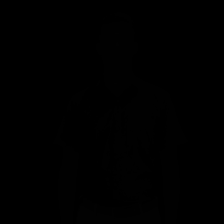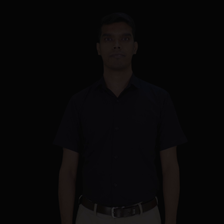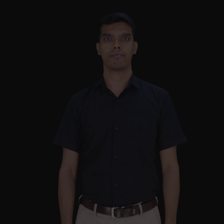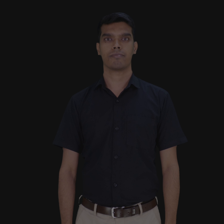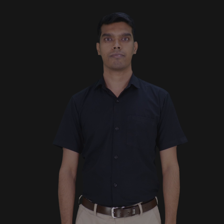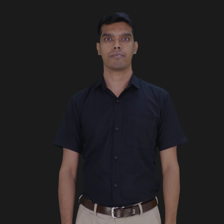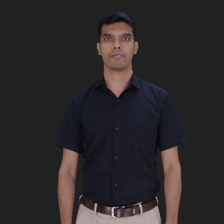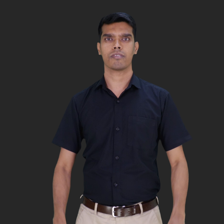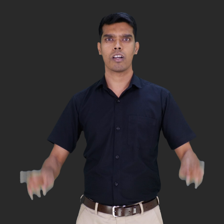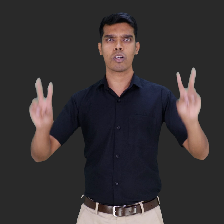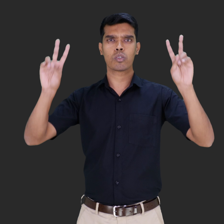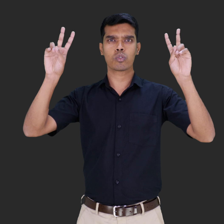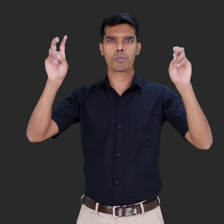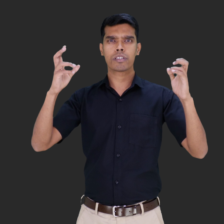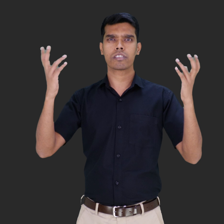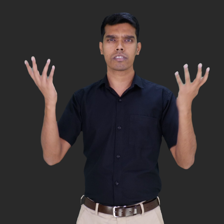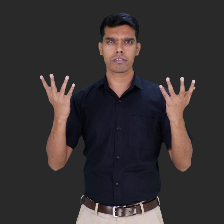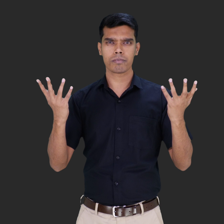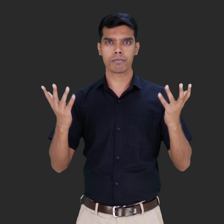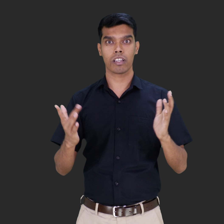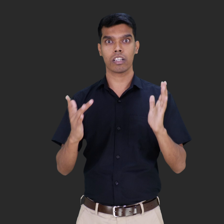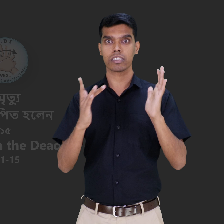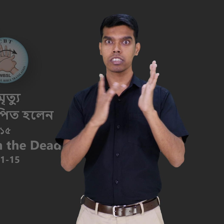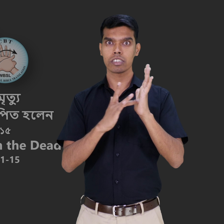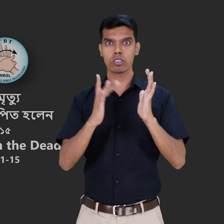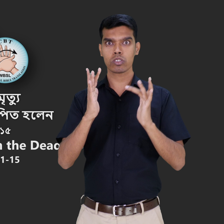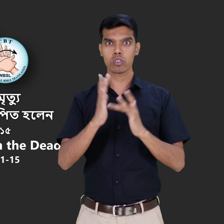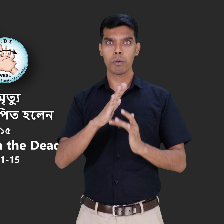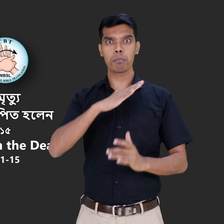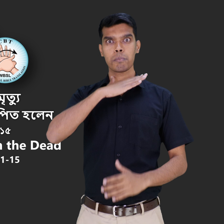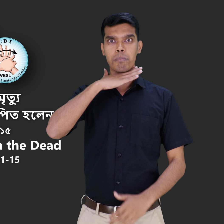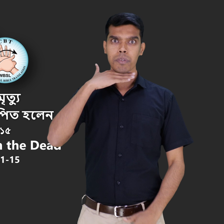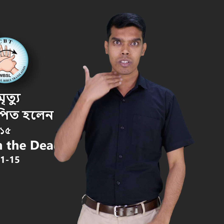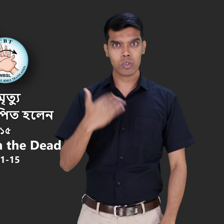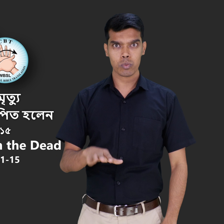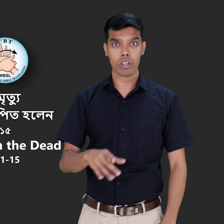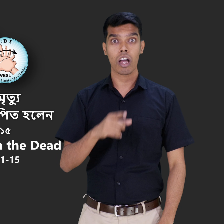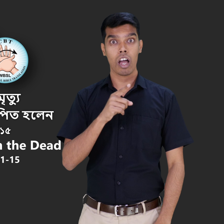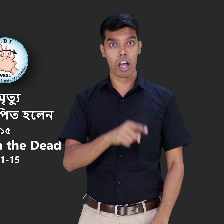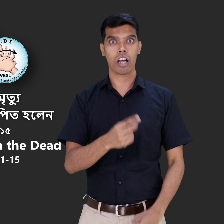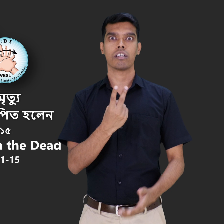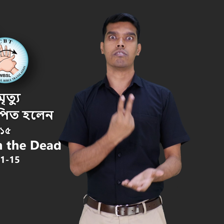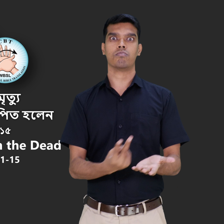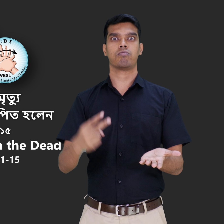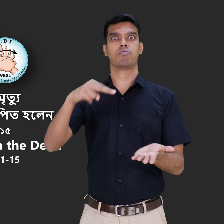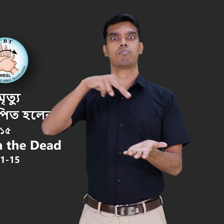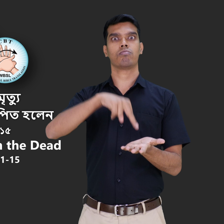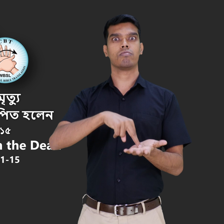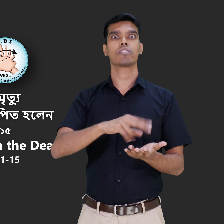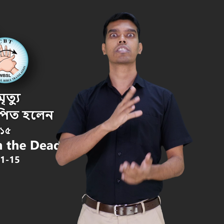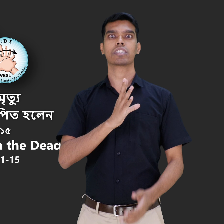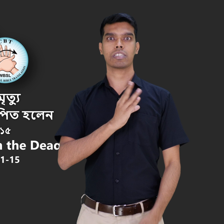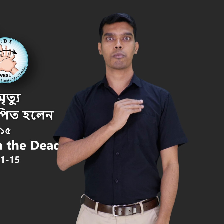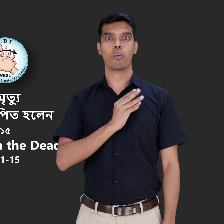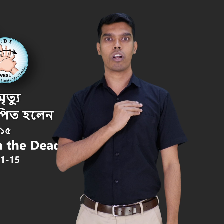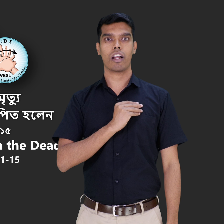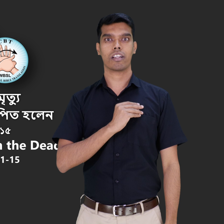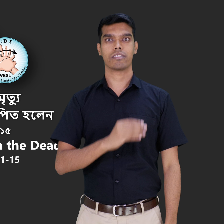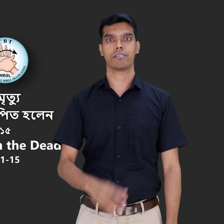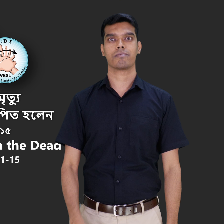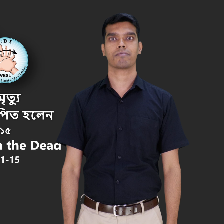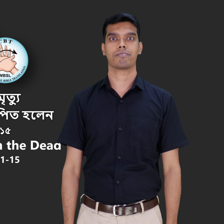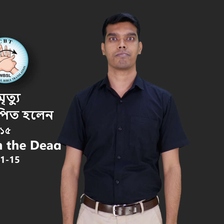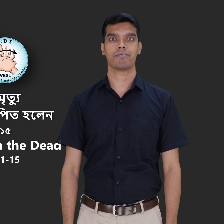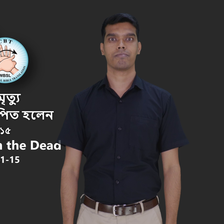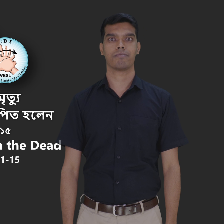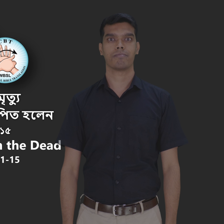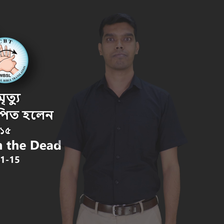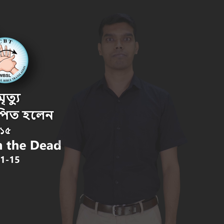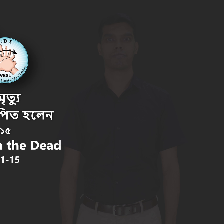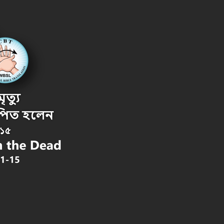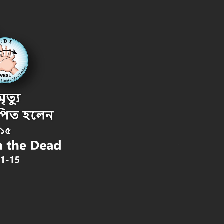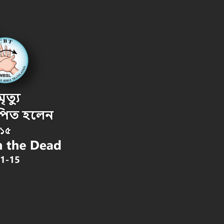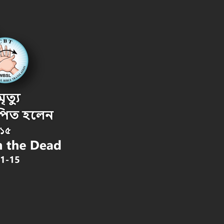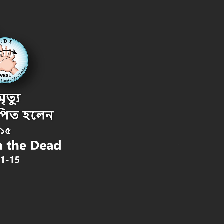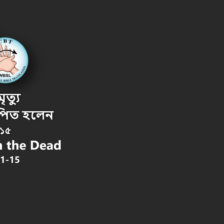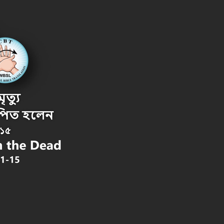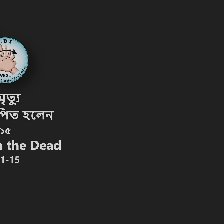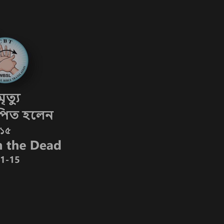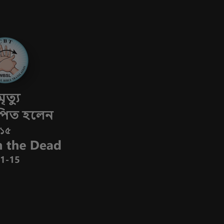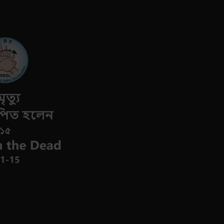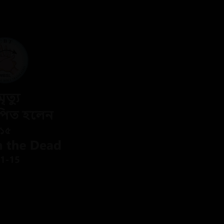Jesus rises from the dead